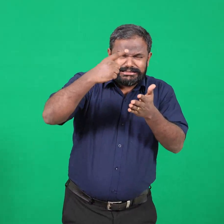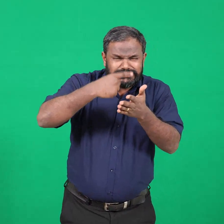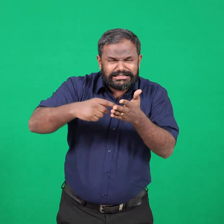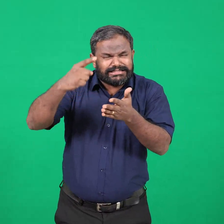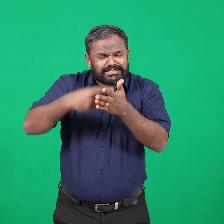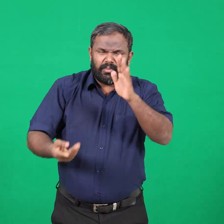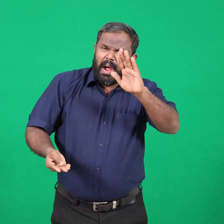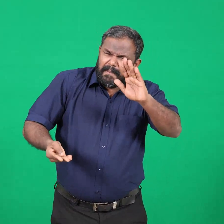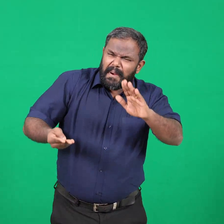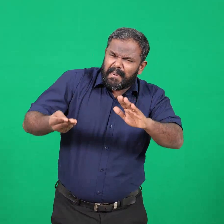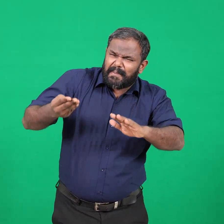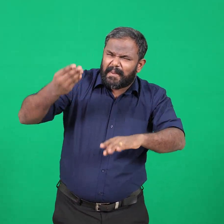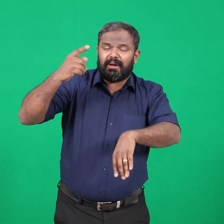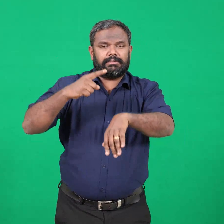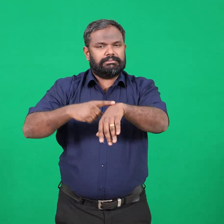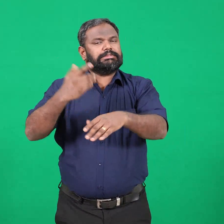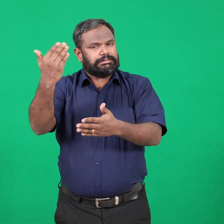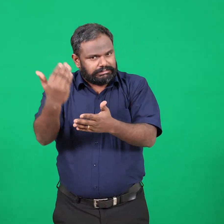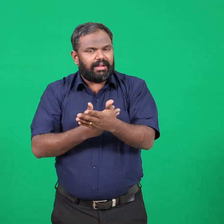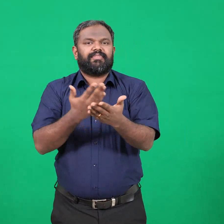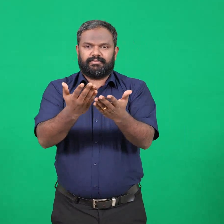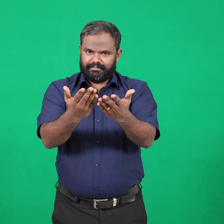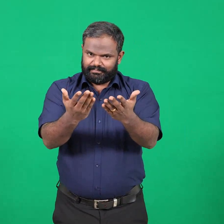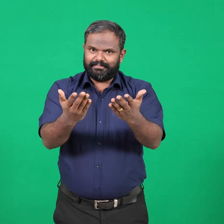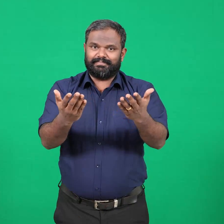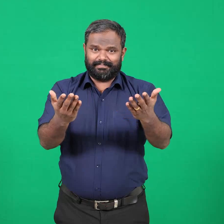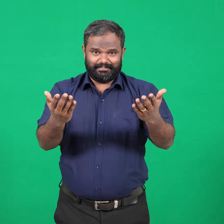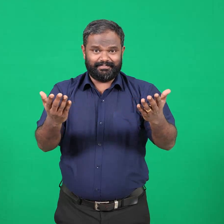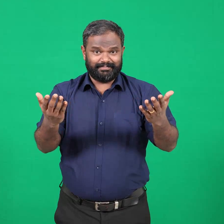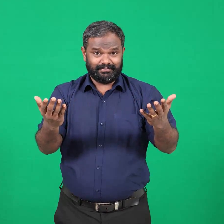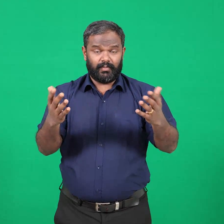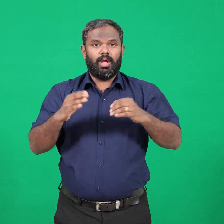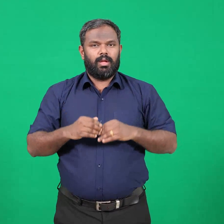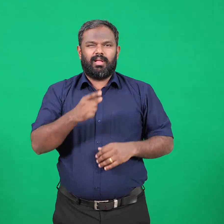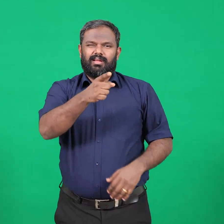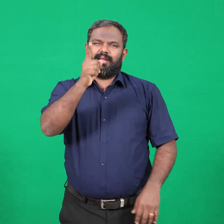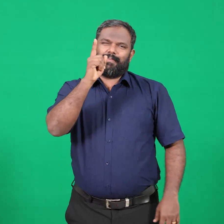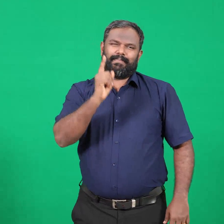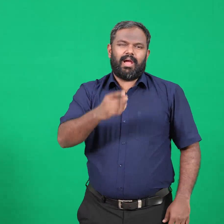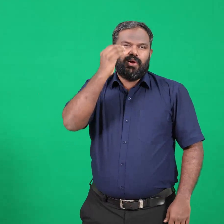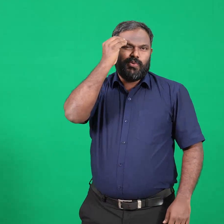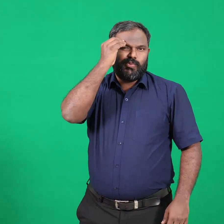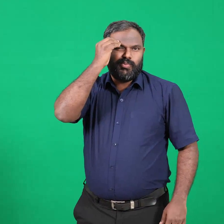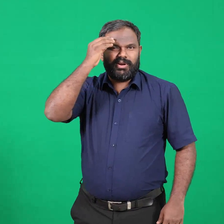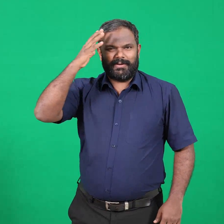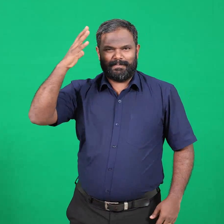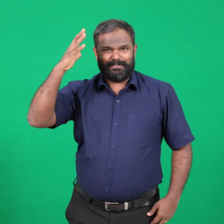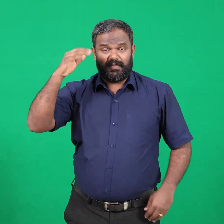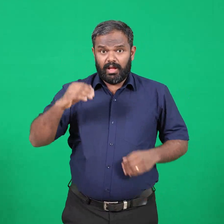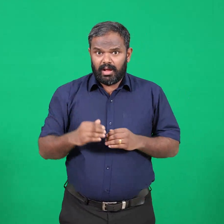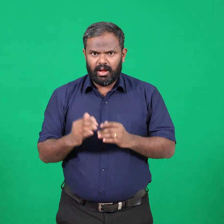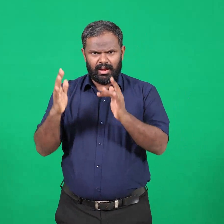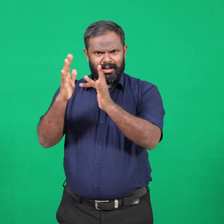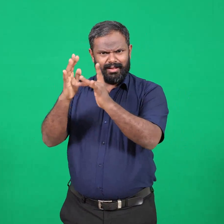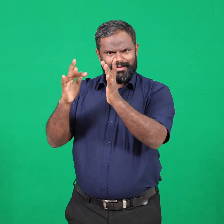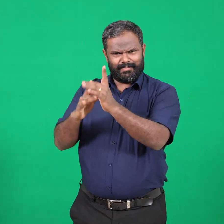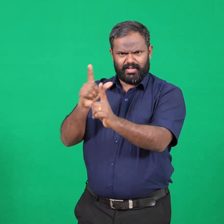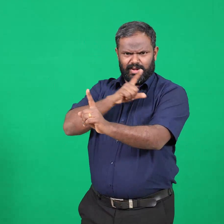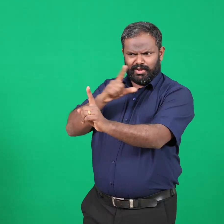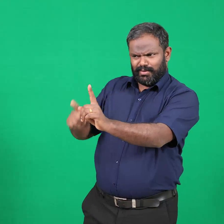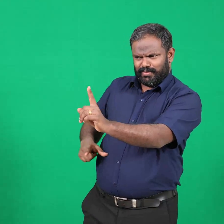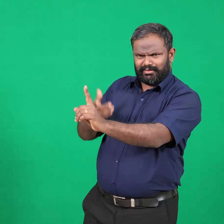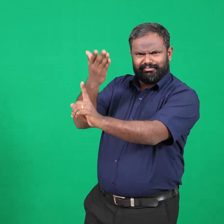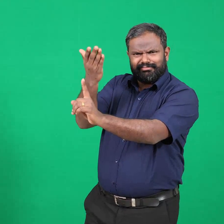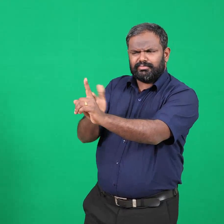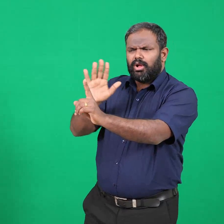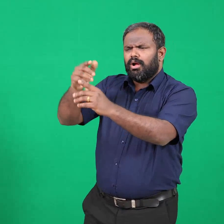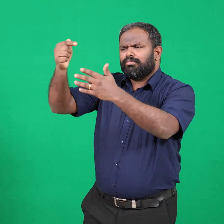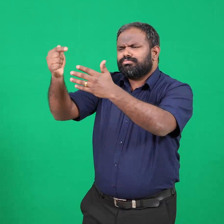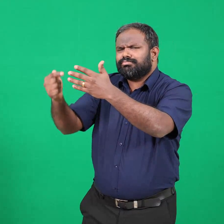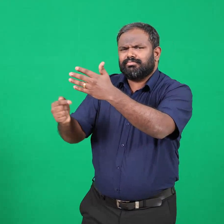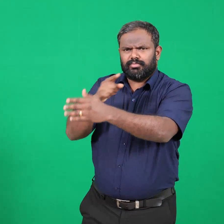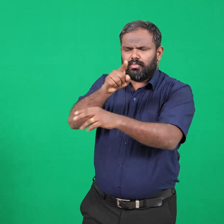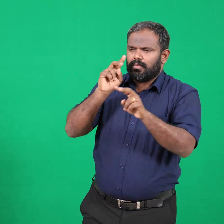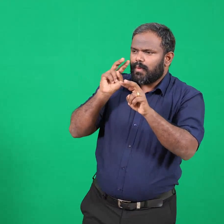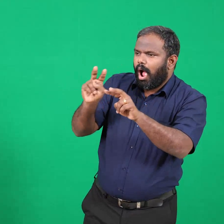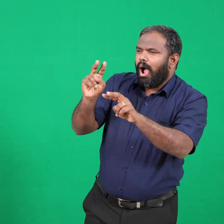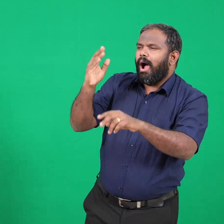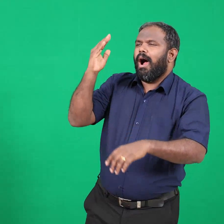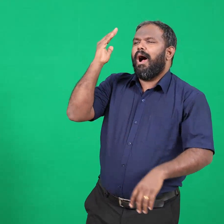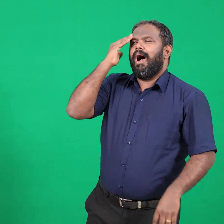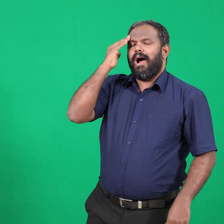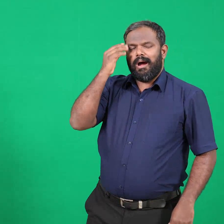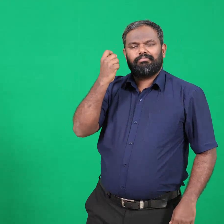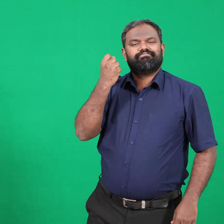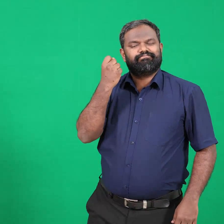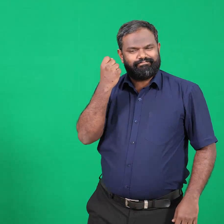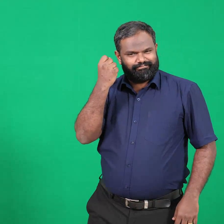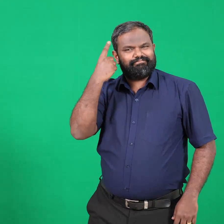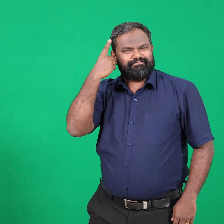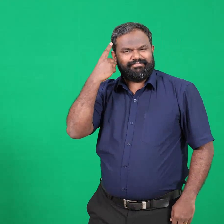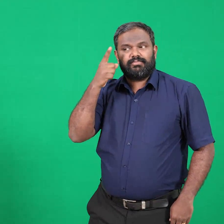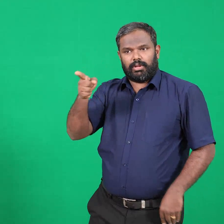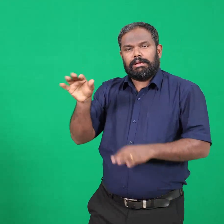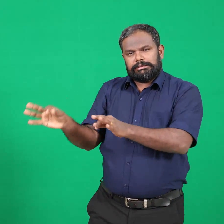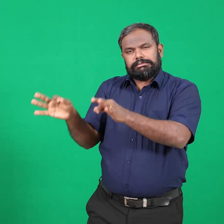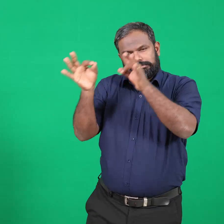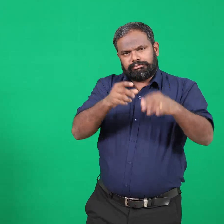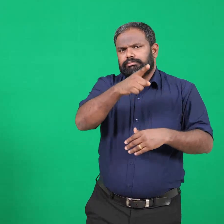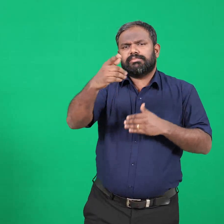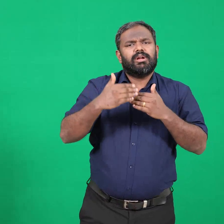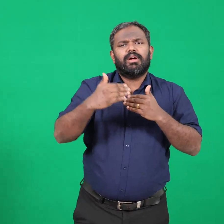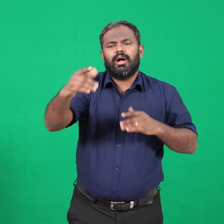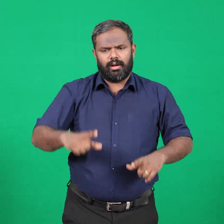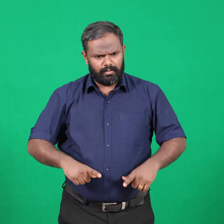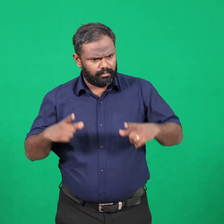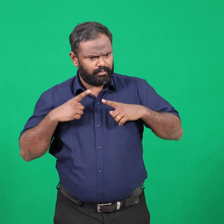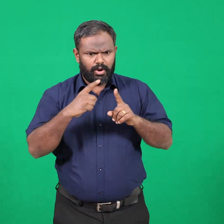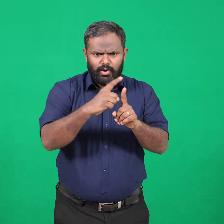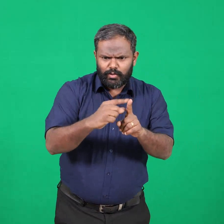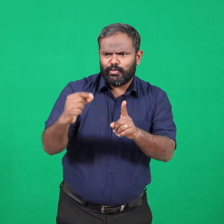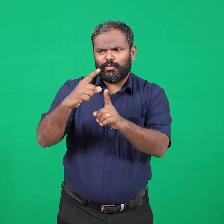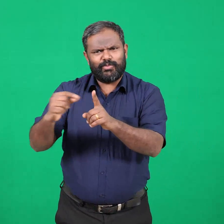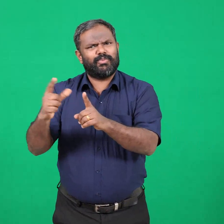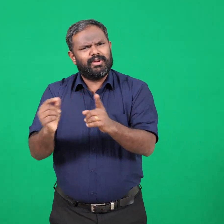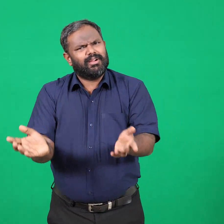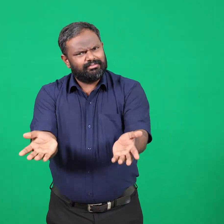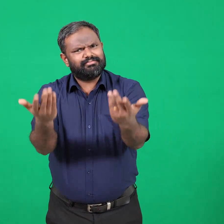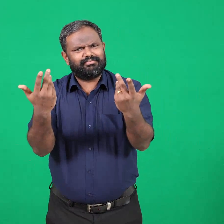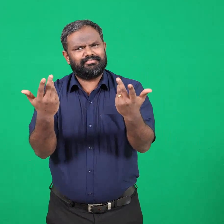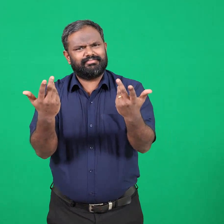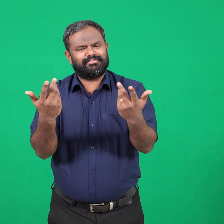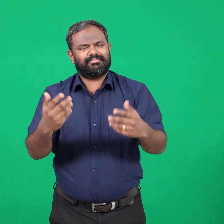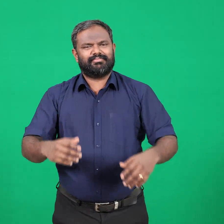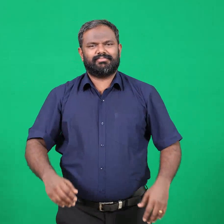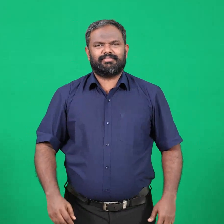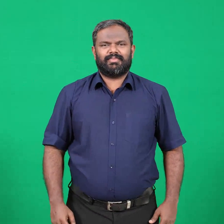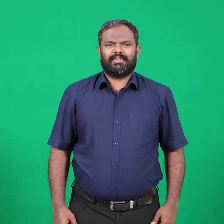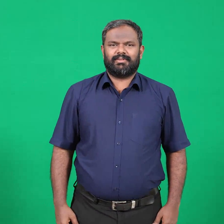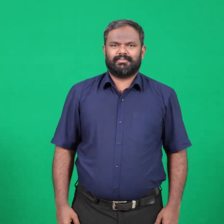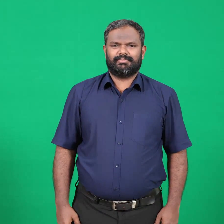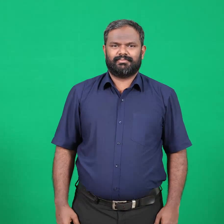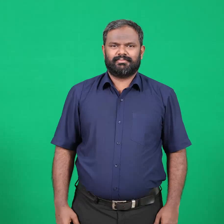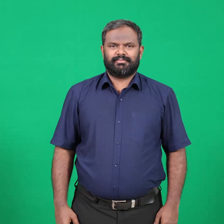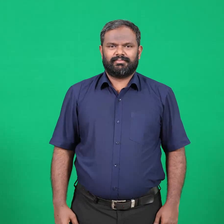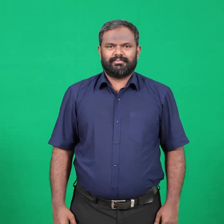Therefore do not be foolish, but understand what the Lord ' s will is.